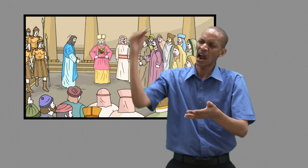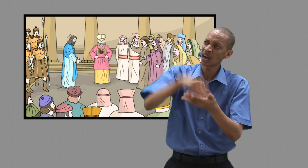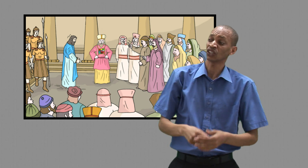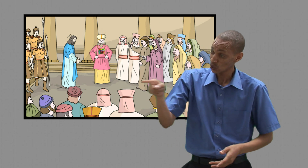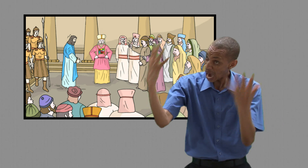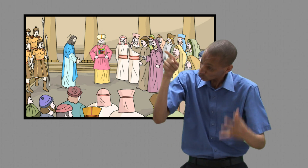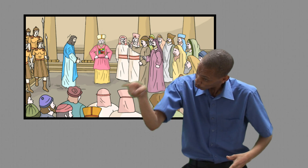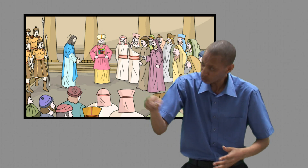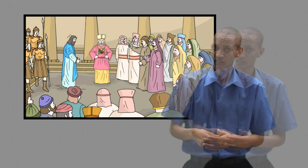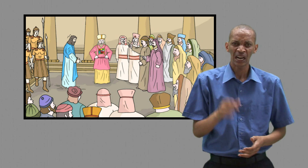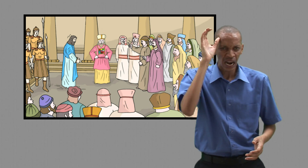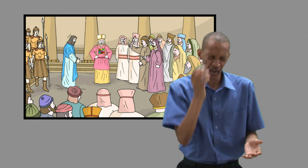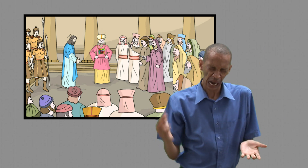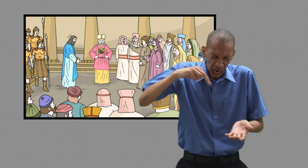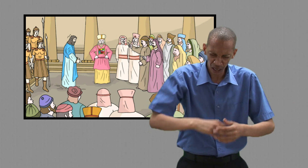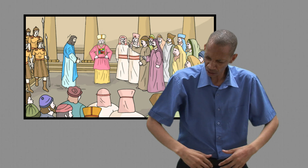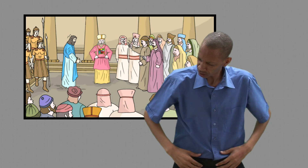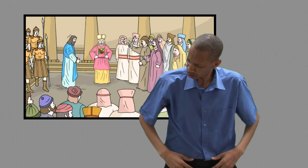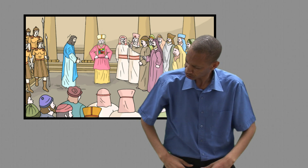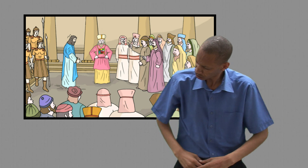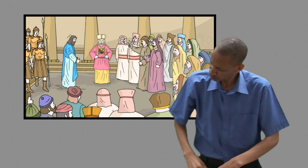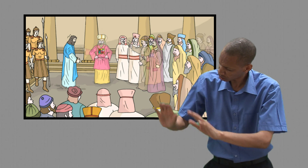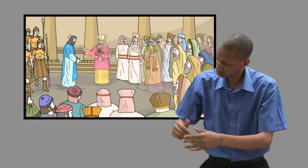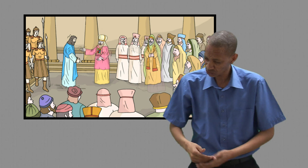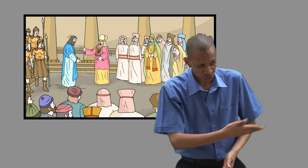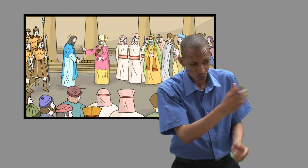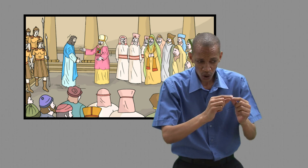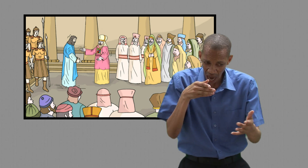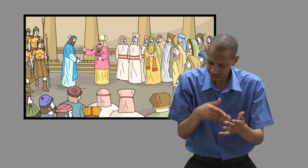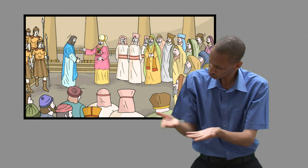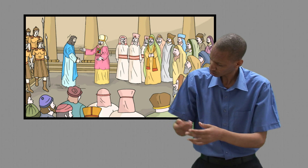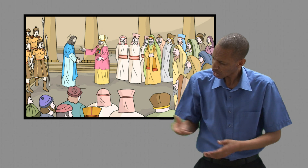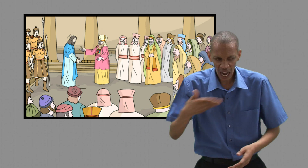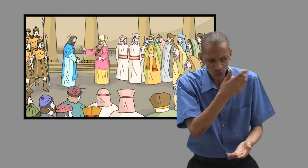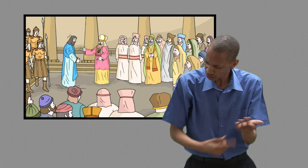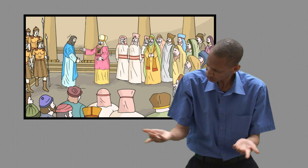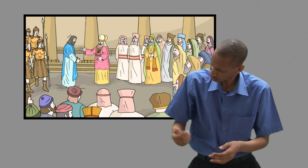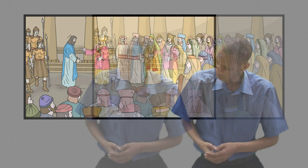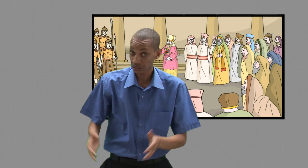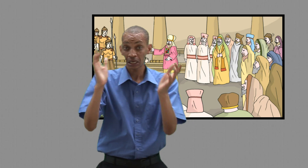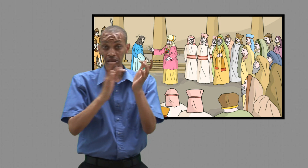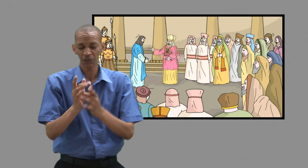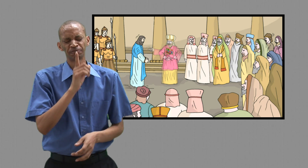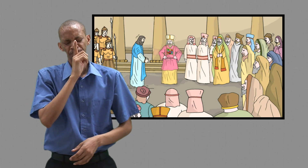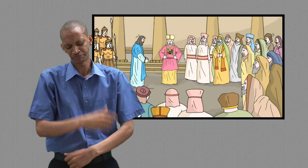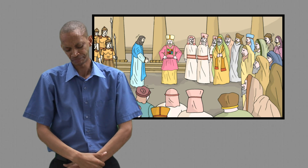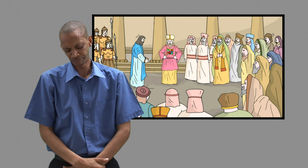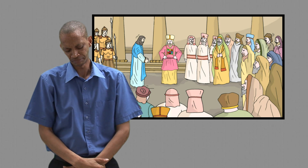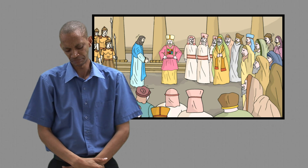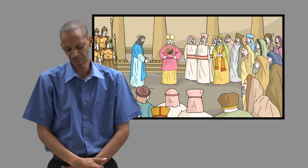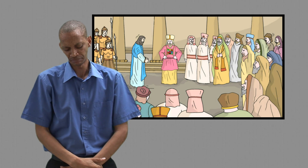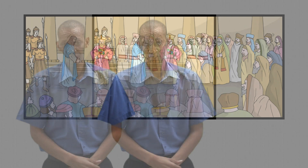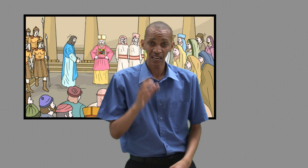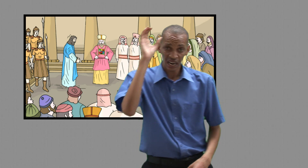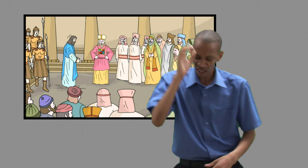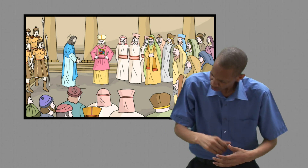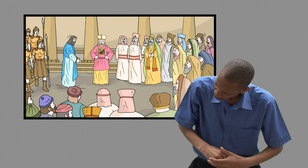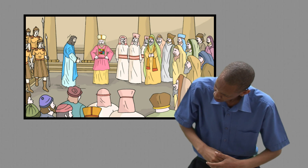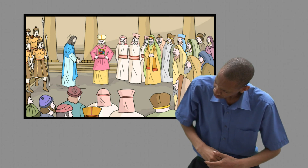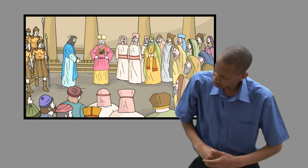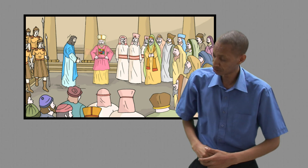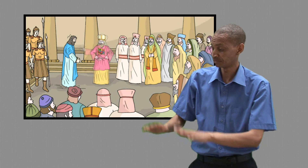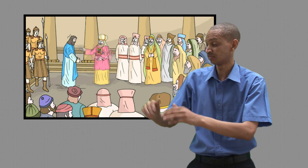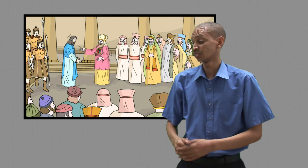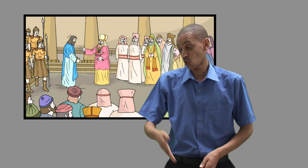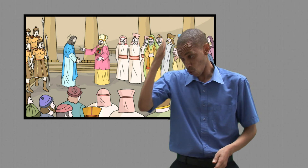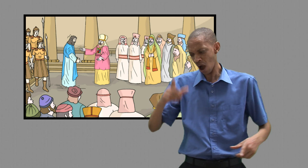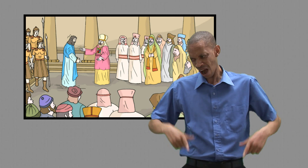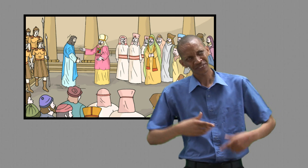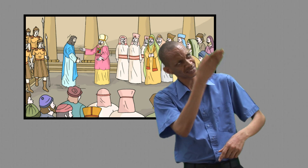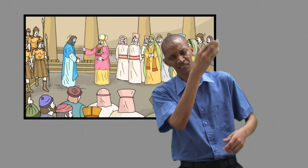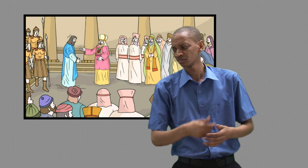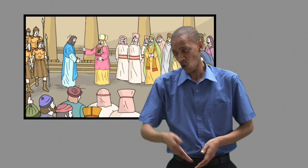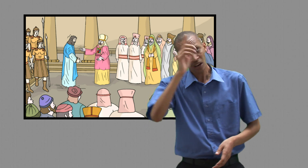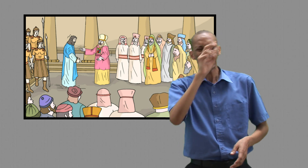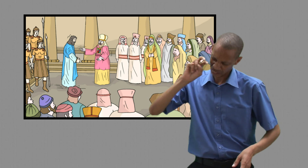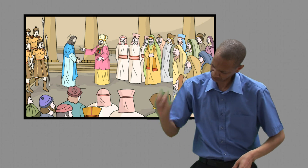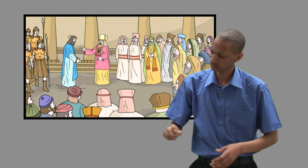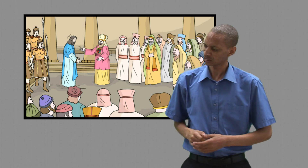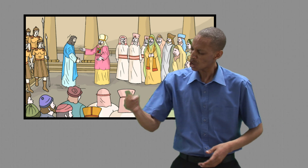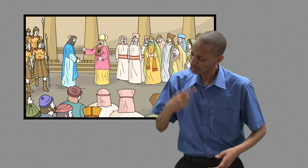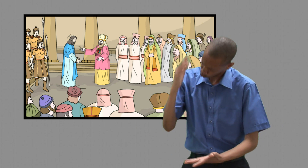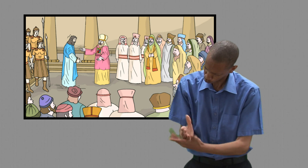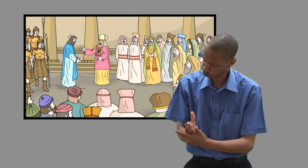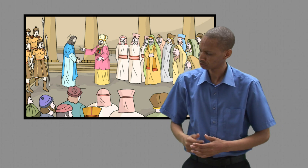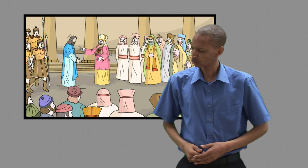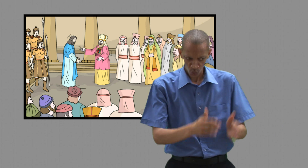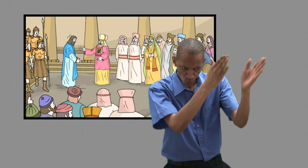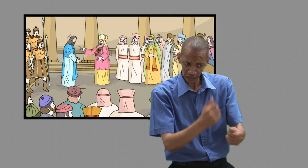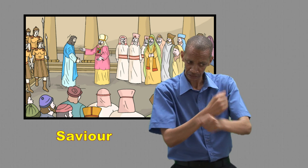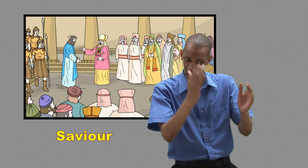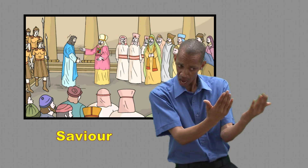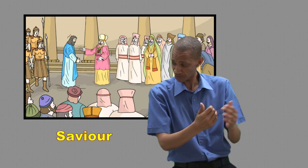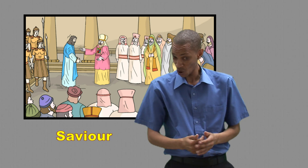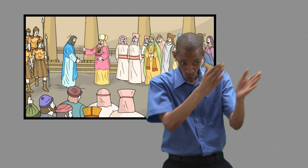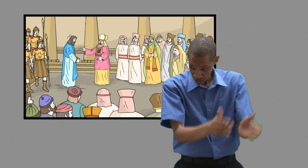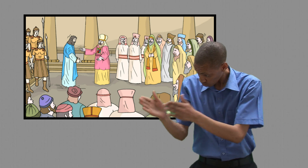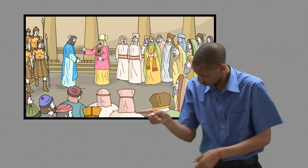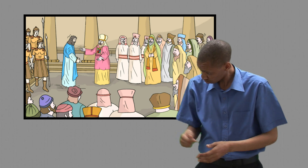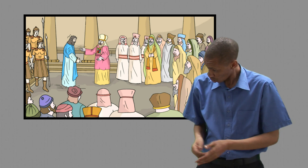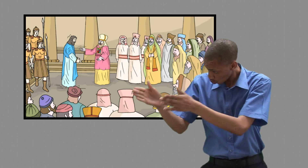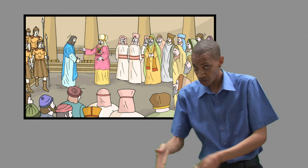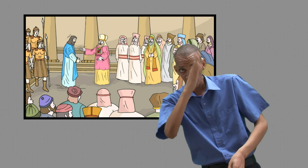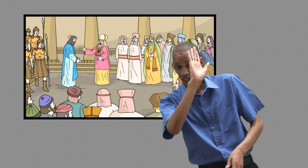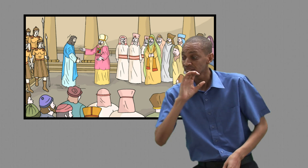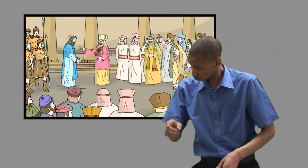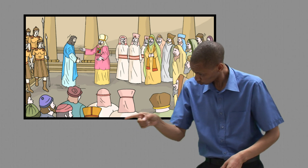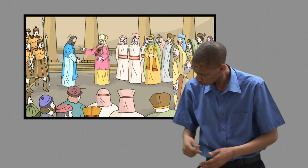What are these men testifying against You?” But Jesus remained silent. Then the high priest said to Him, “I charge You under oath by the living God: Tell us if You are the Christ, the Son of God.”